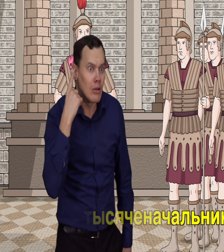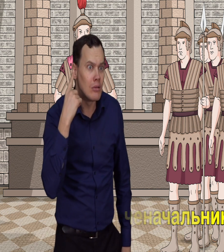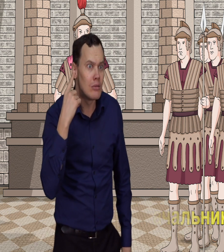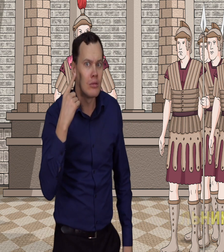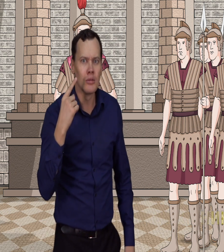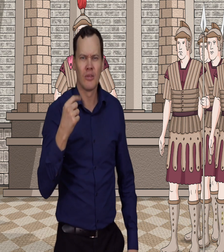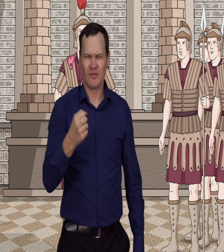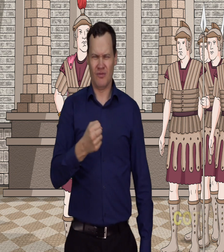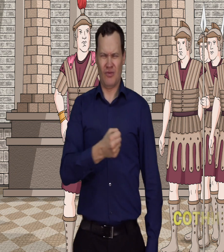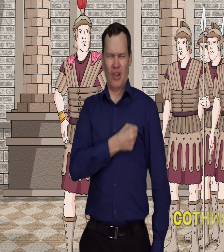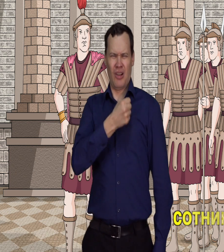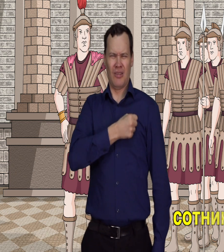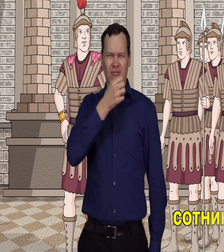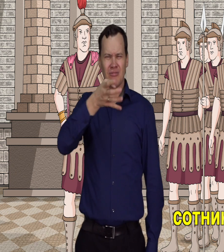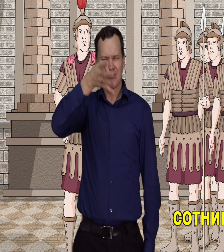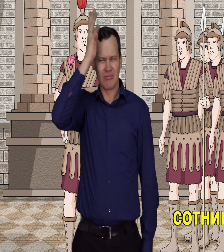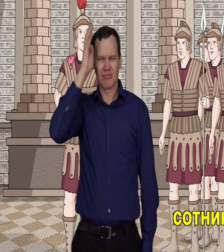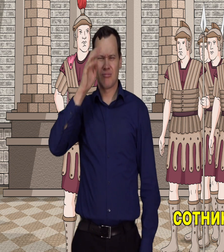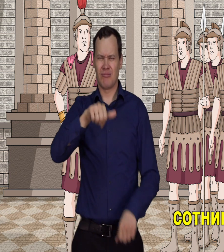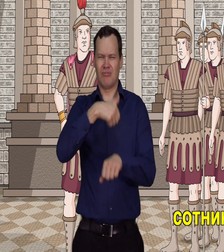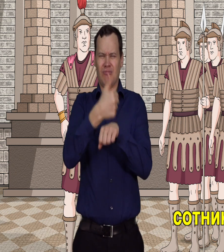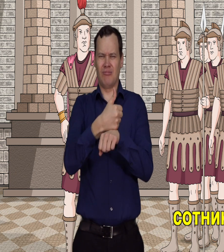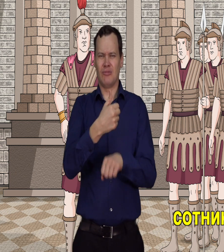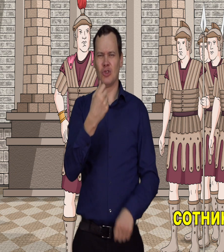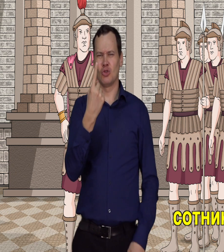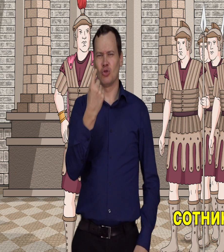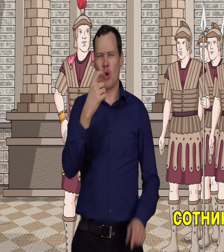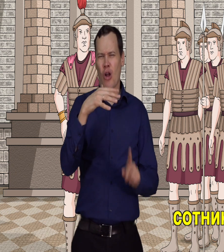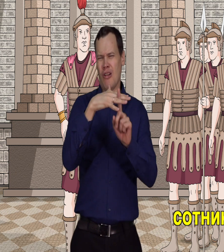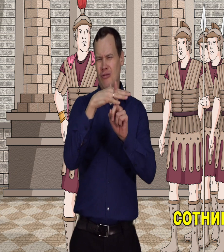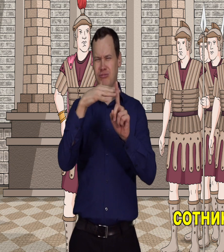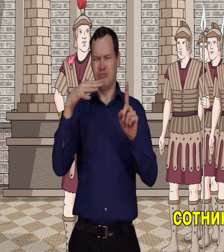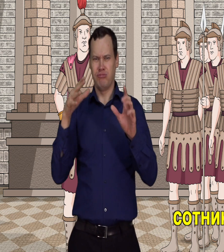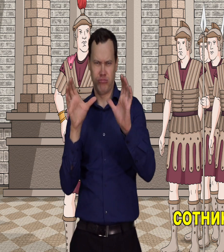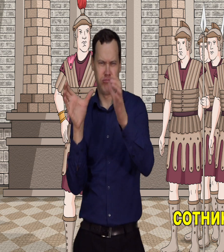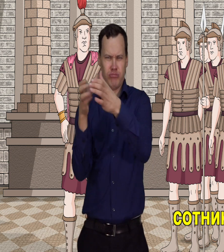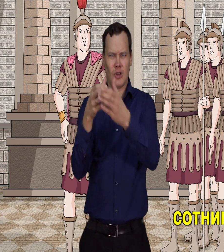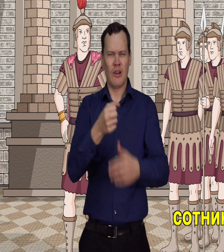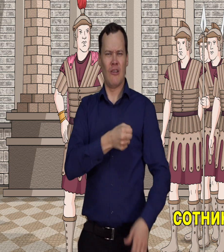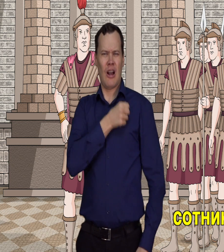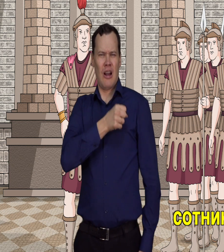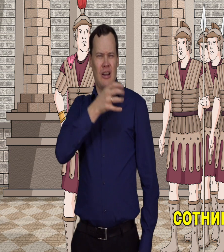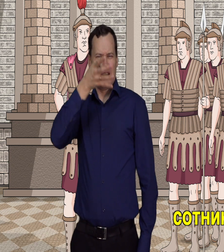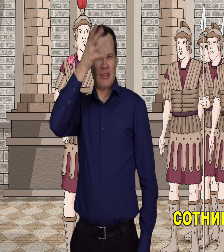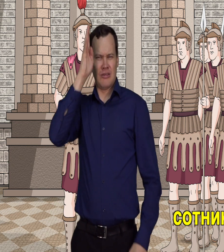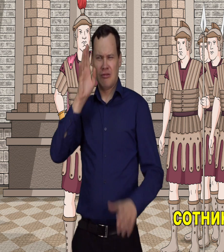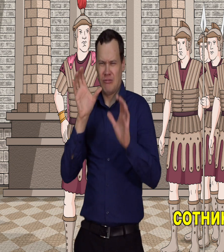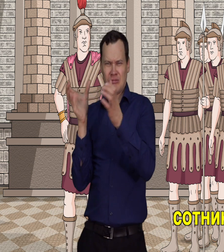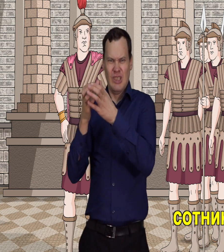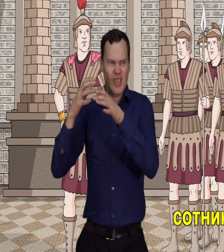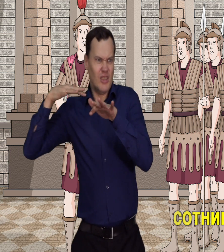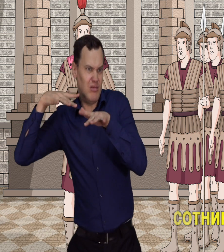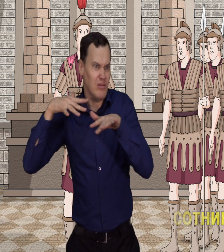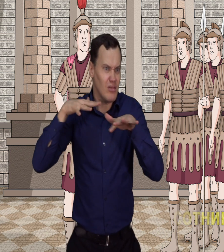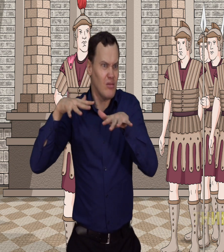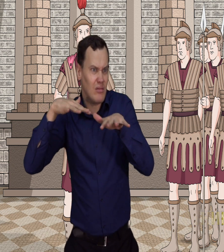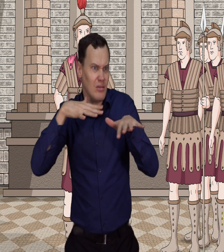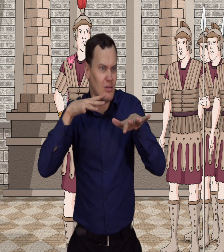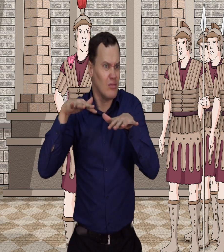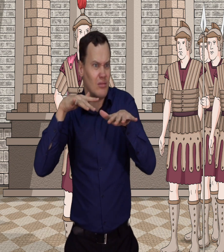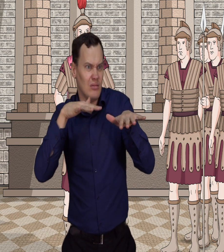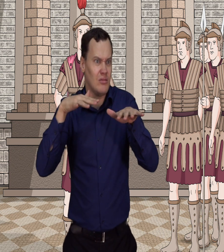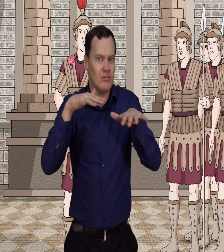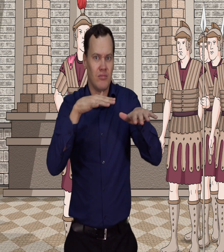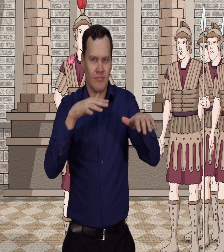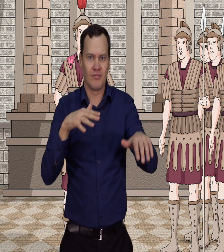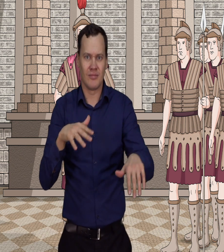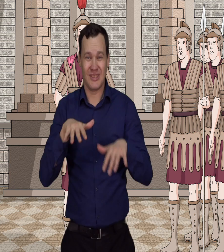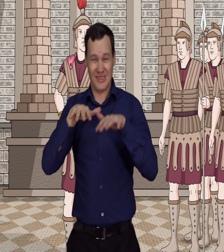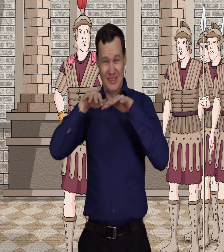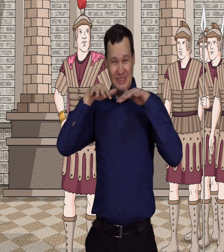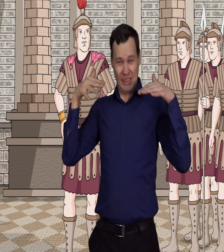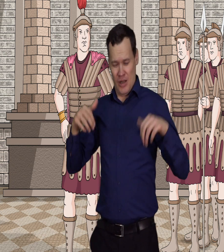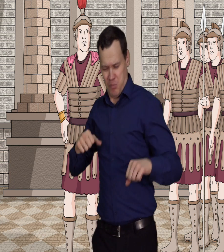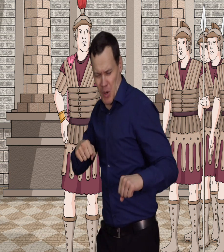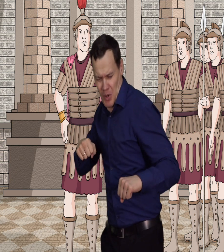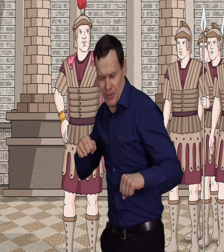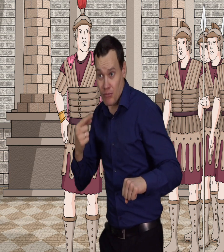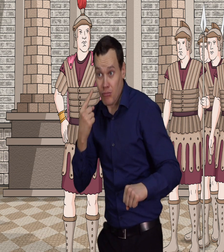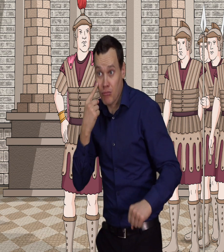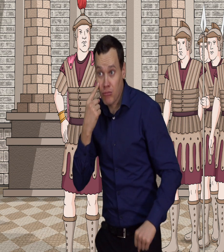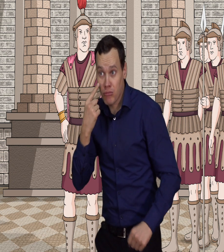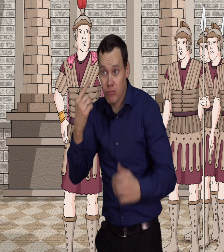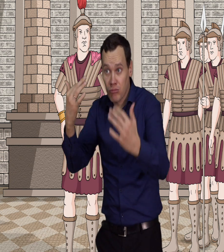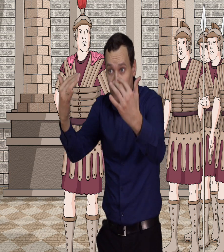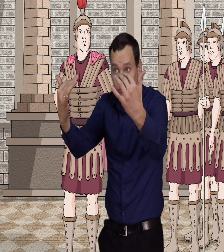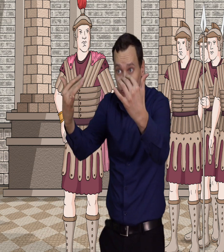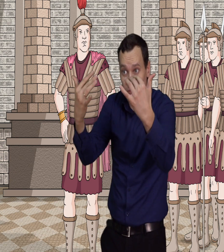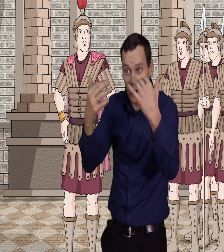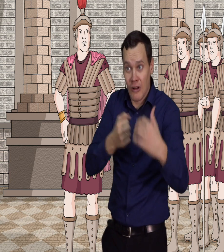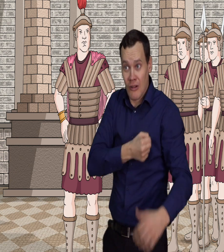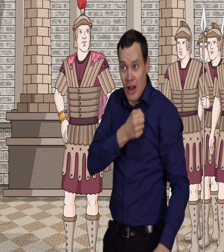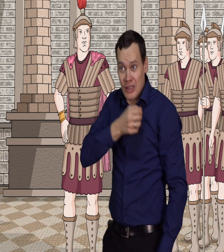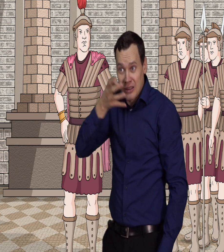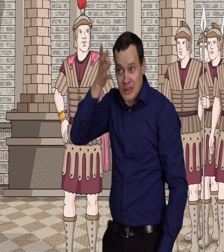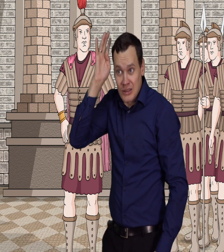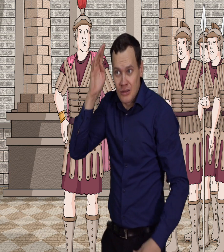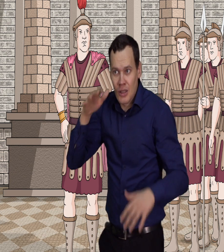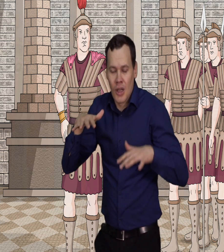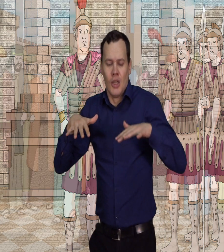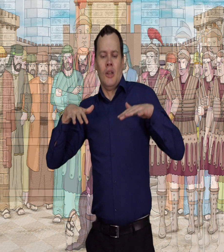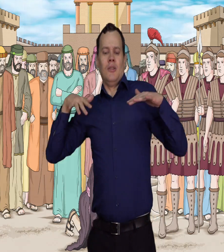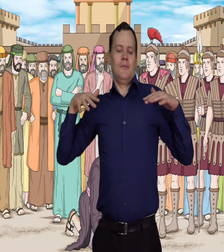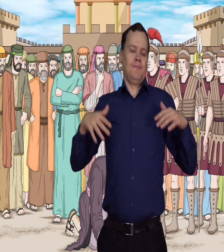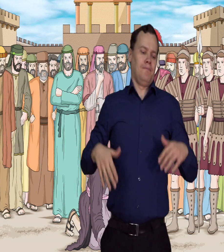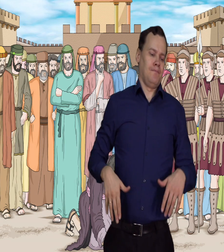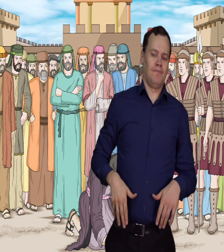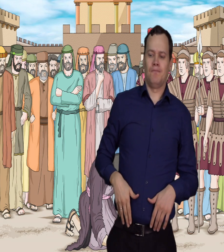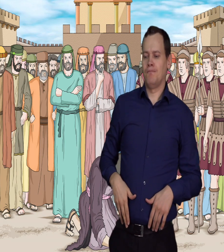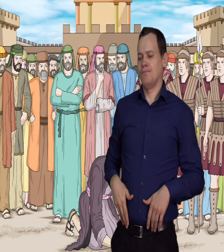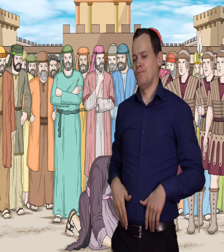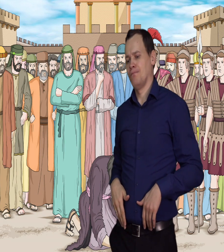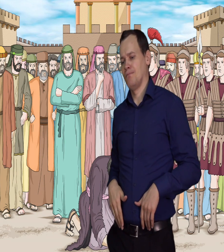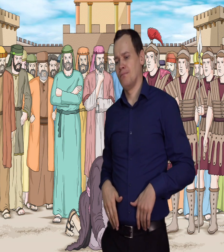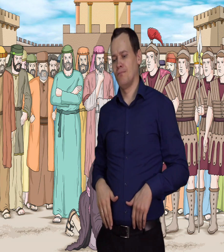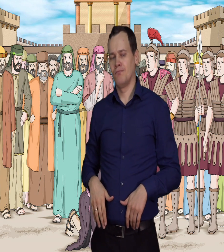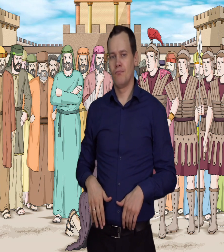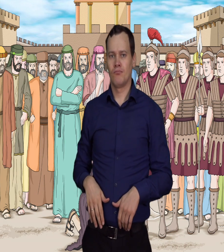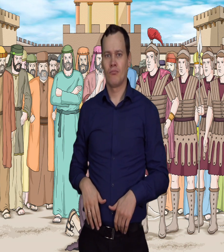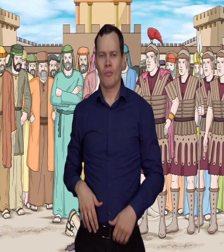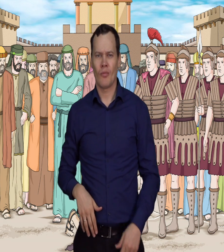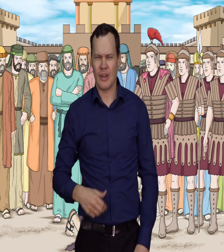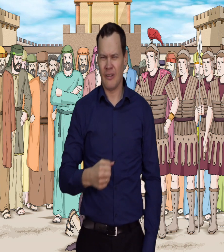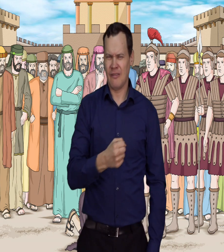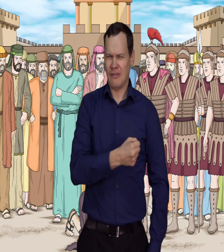Immediately he took some soldiers and centurions and ran down to the crowd.